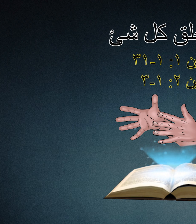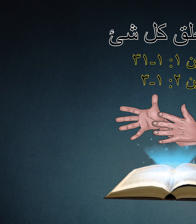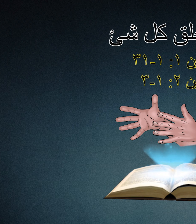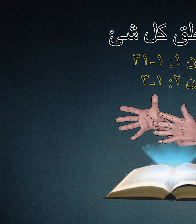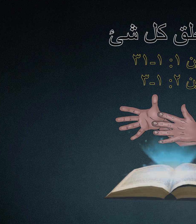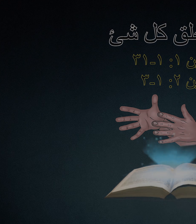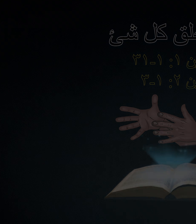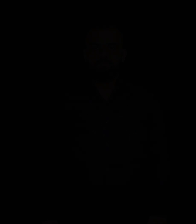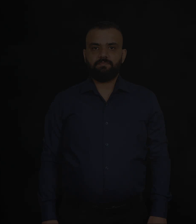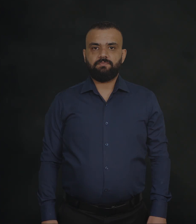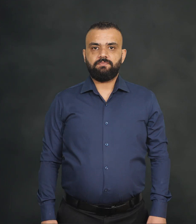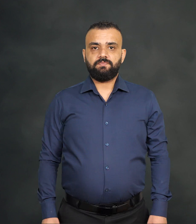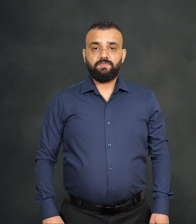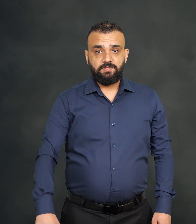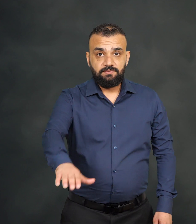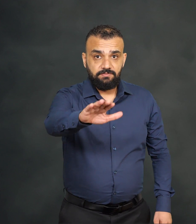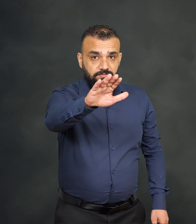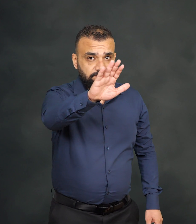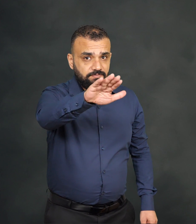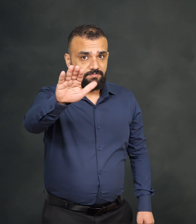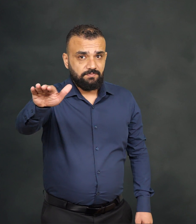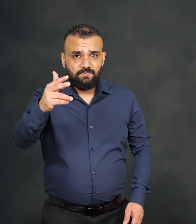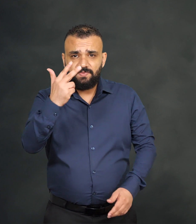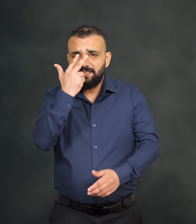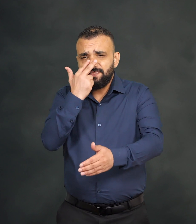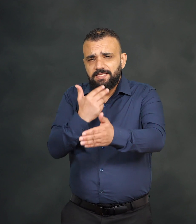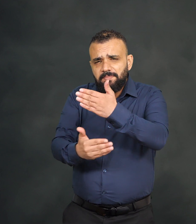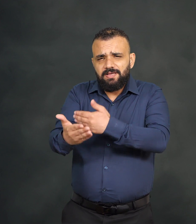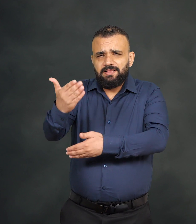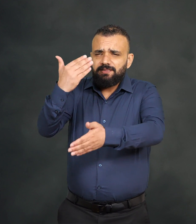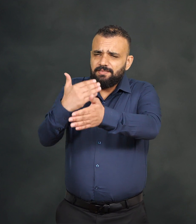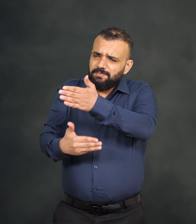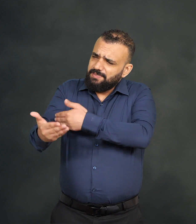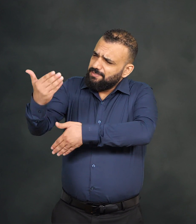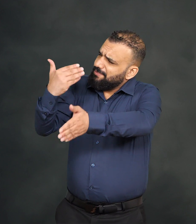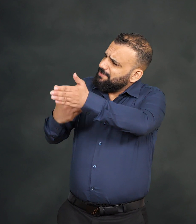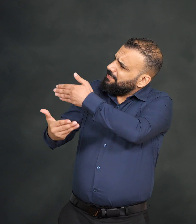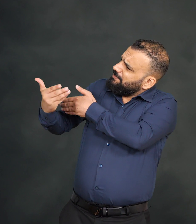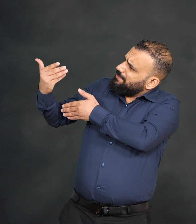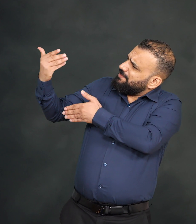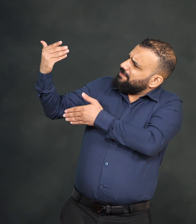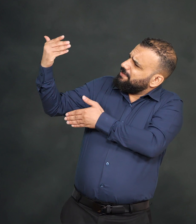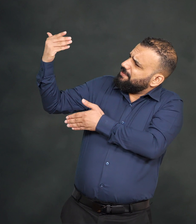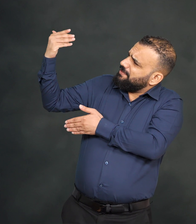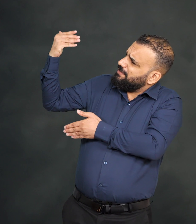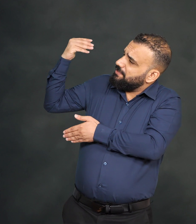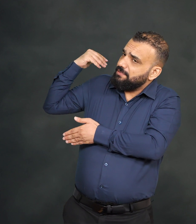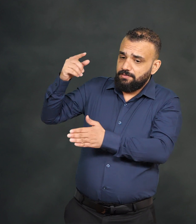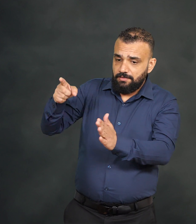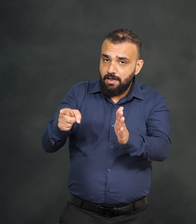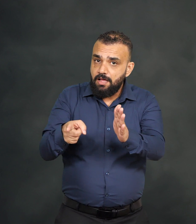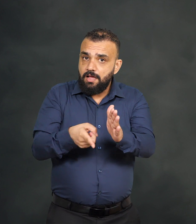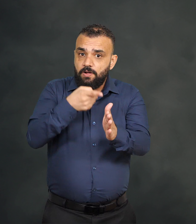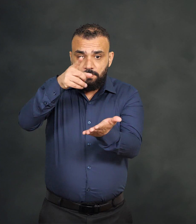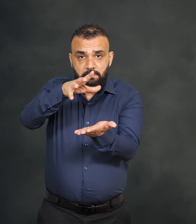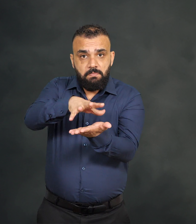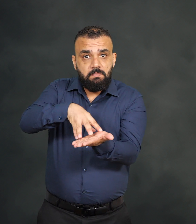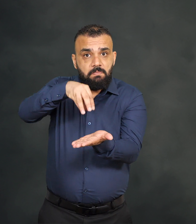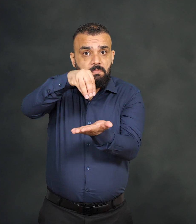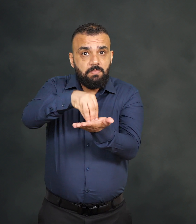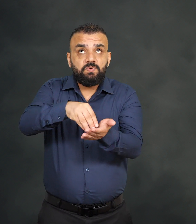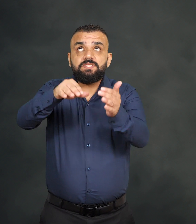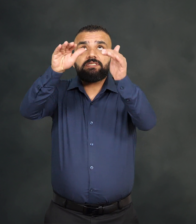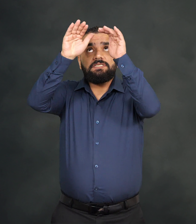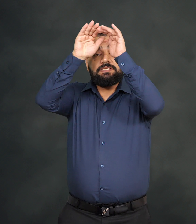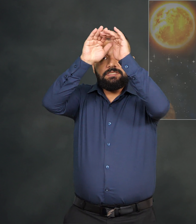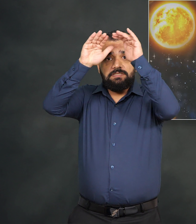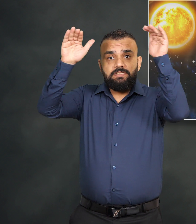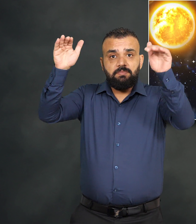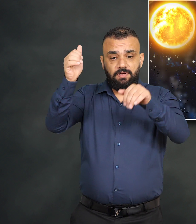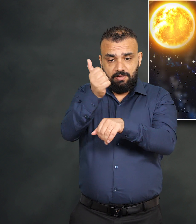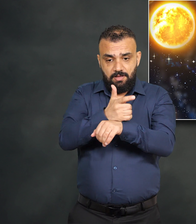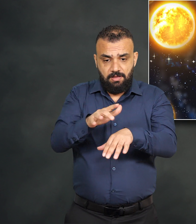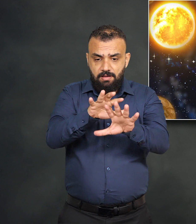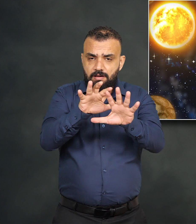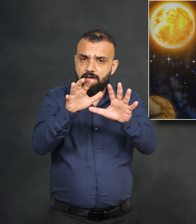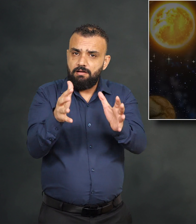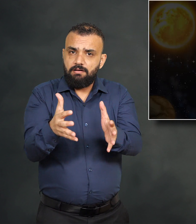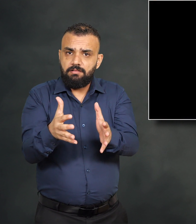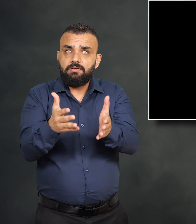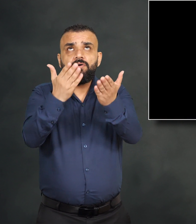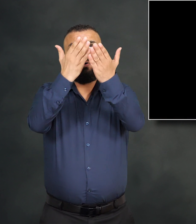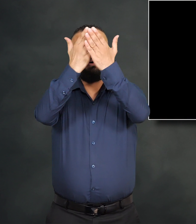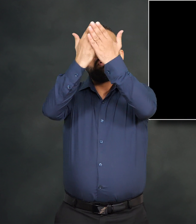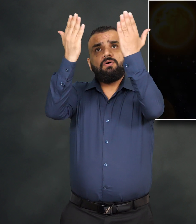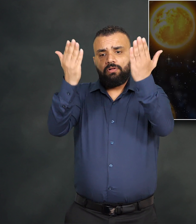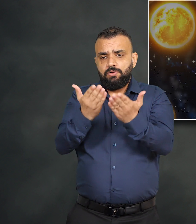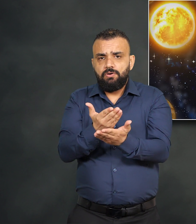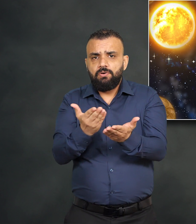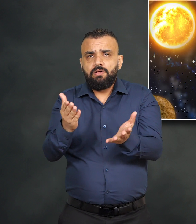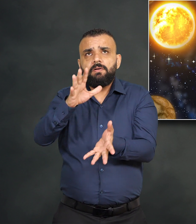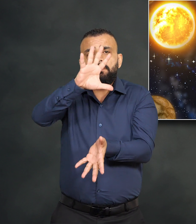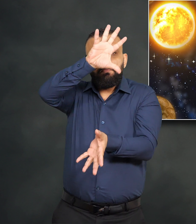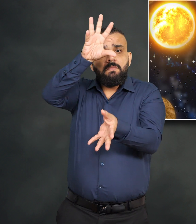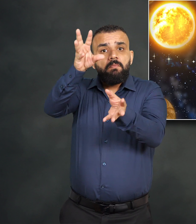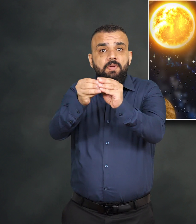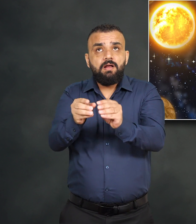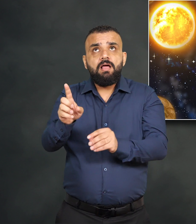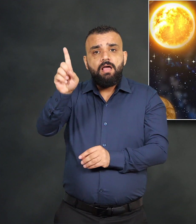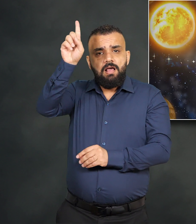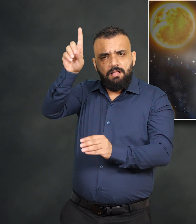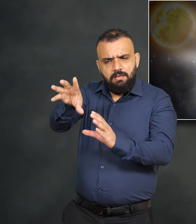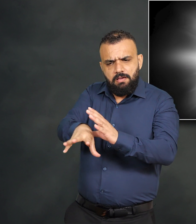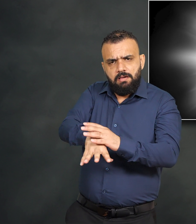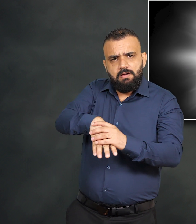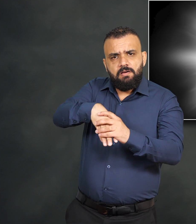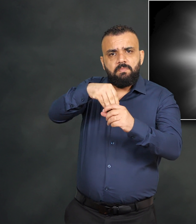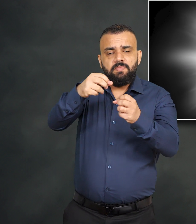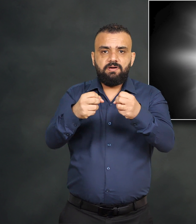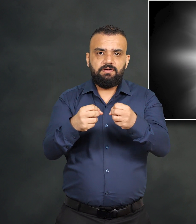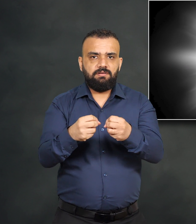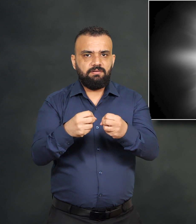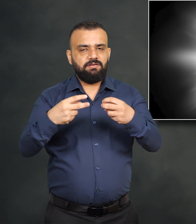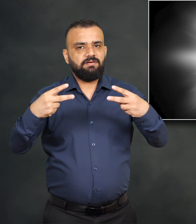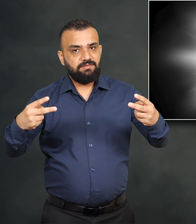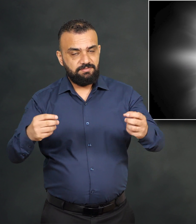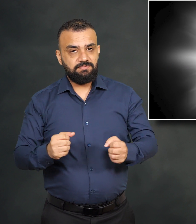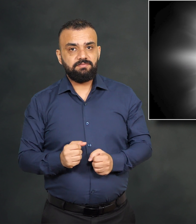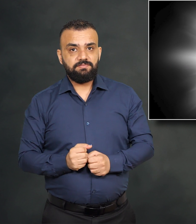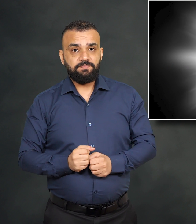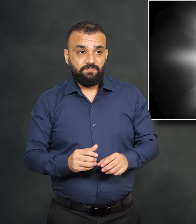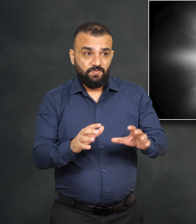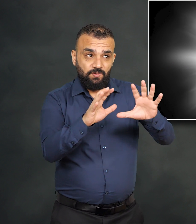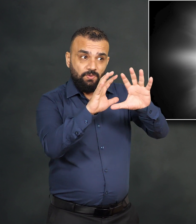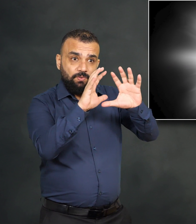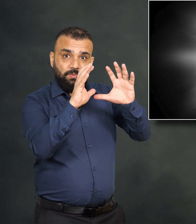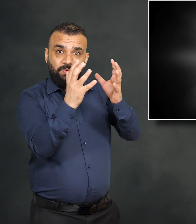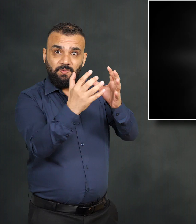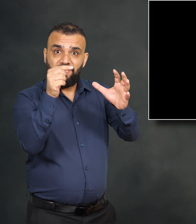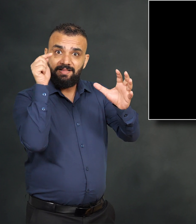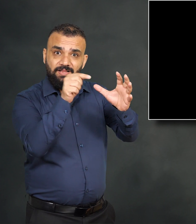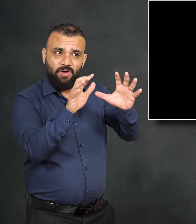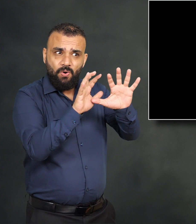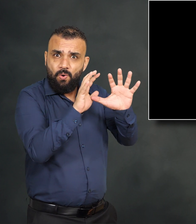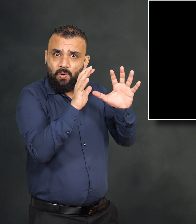In the beginning God created the heavens and the earth.